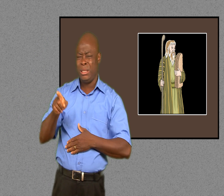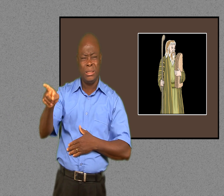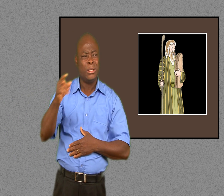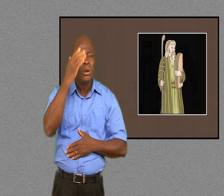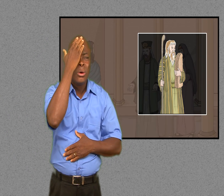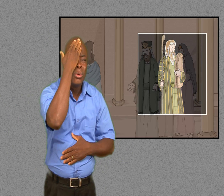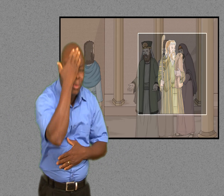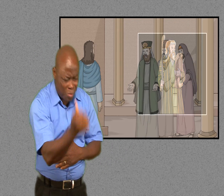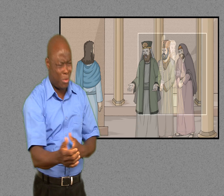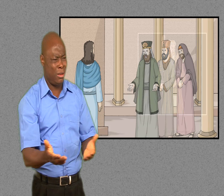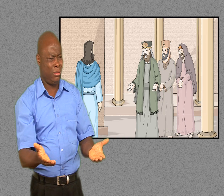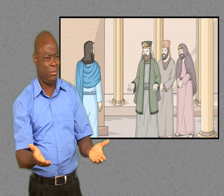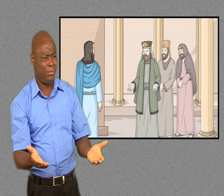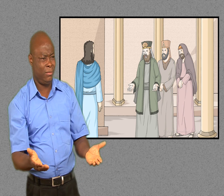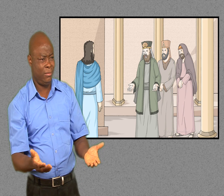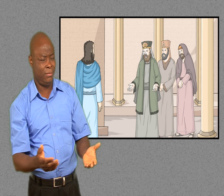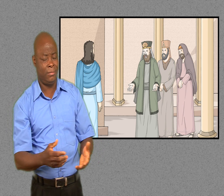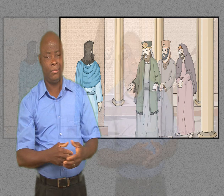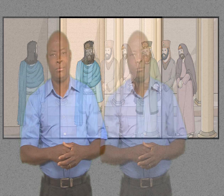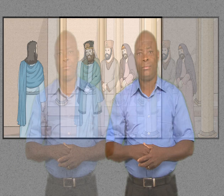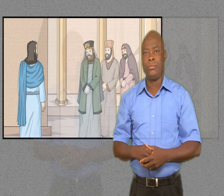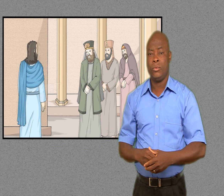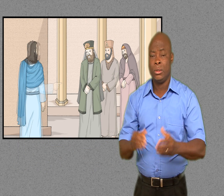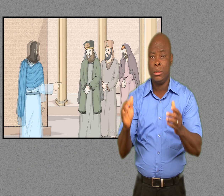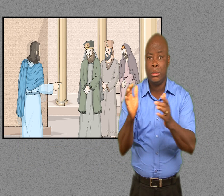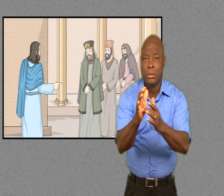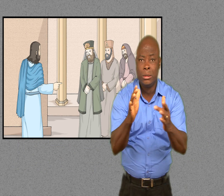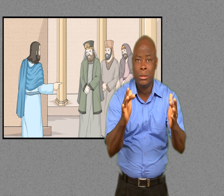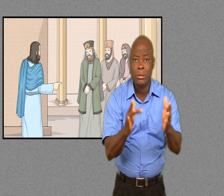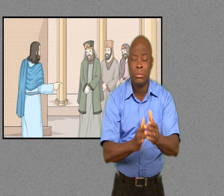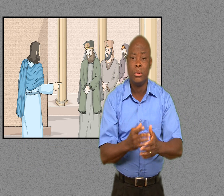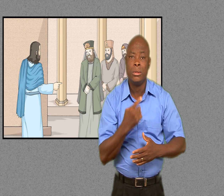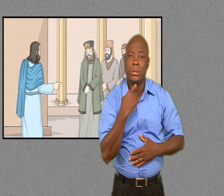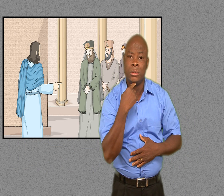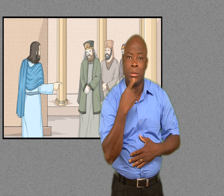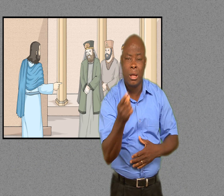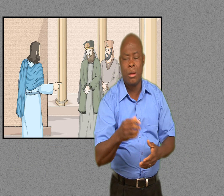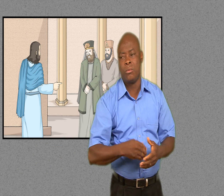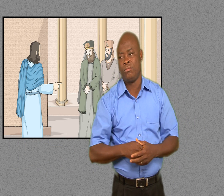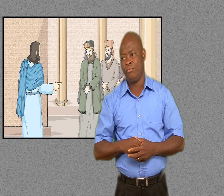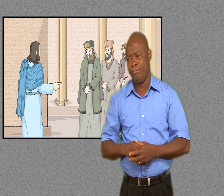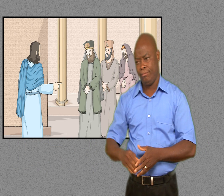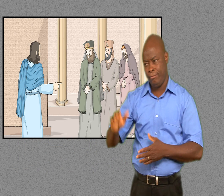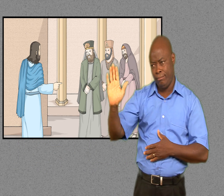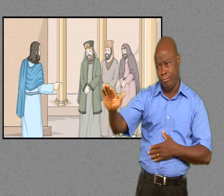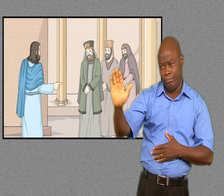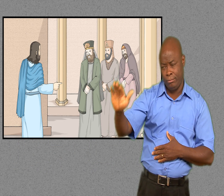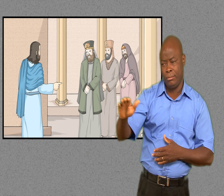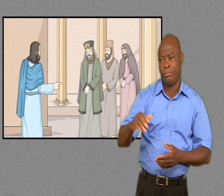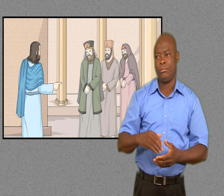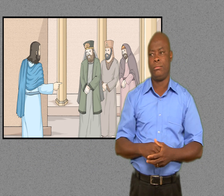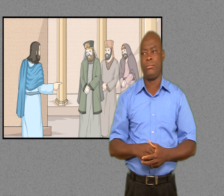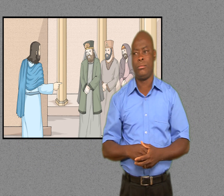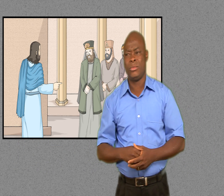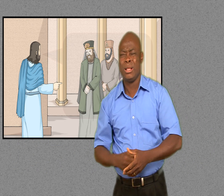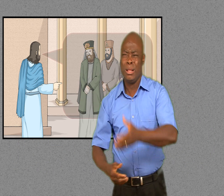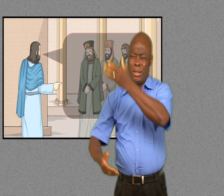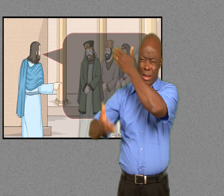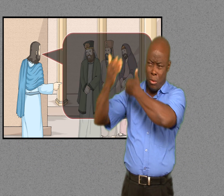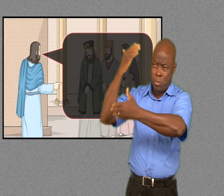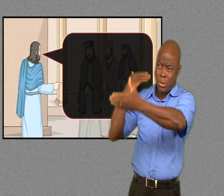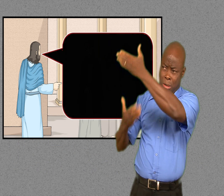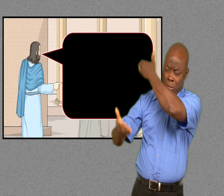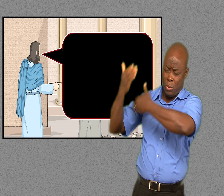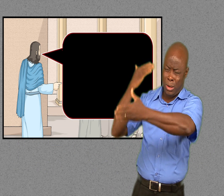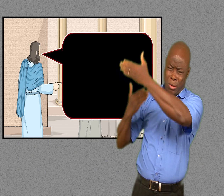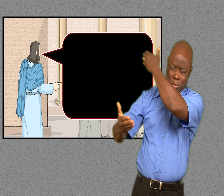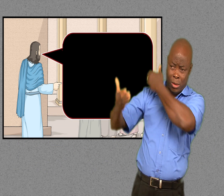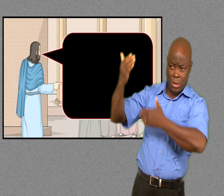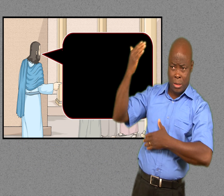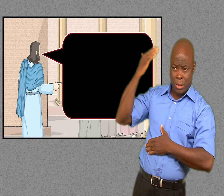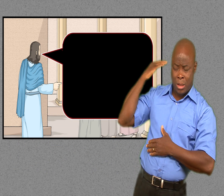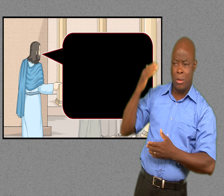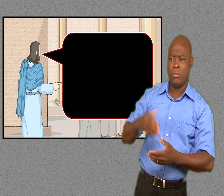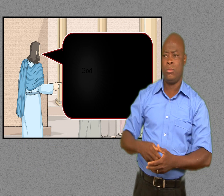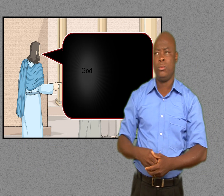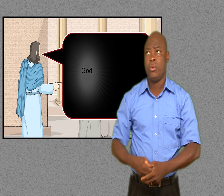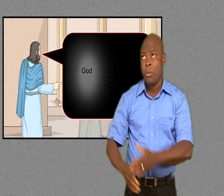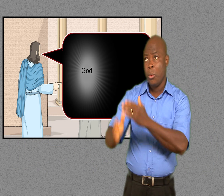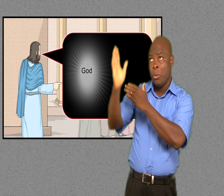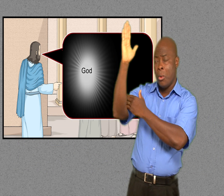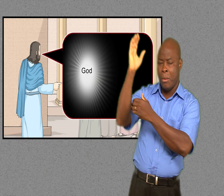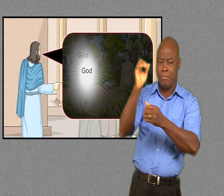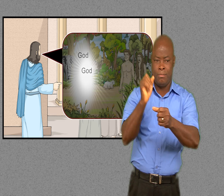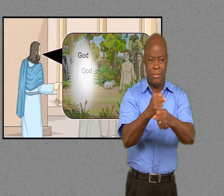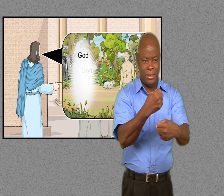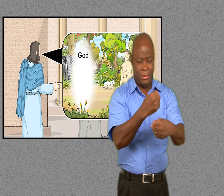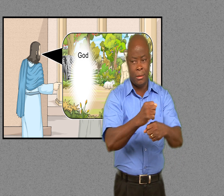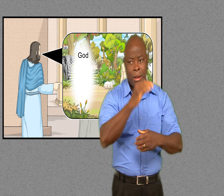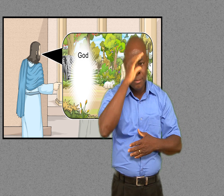Jesus replied, “Moses permitted you to divorce your wives because of your hardness of heart;